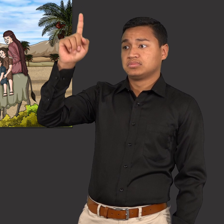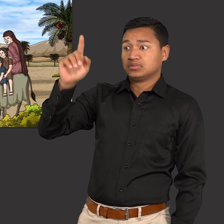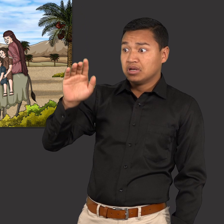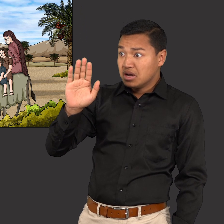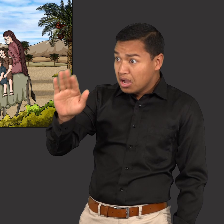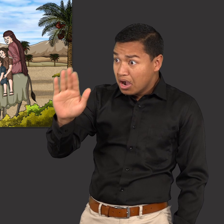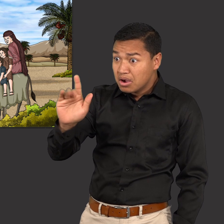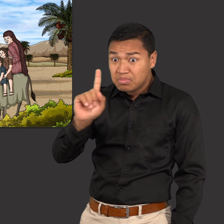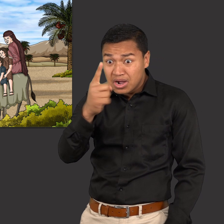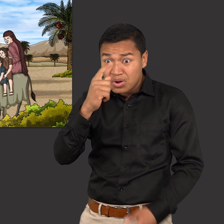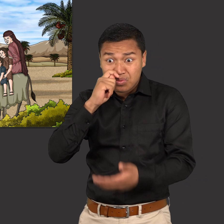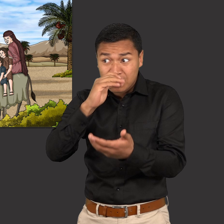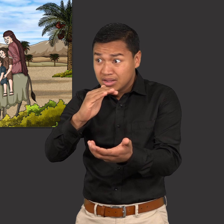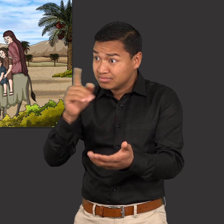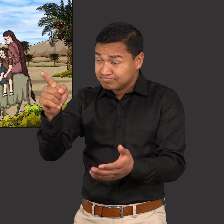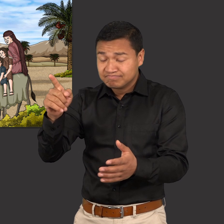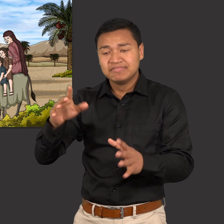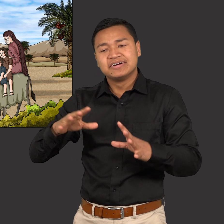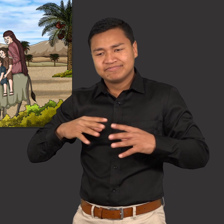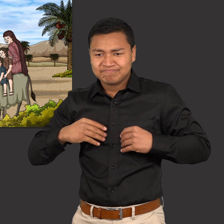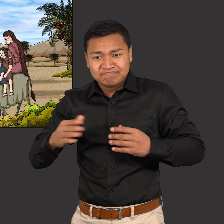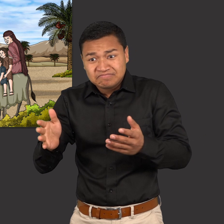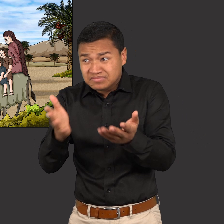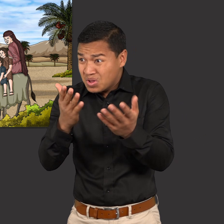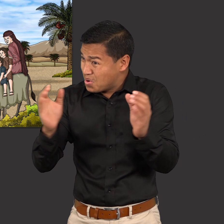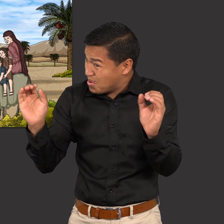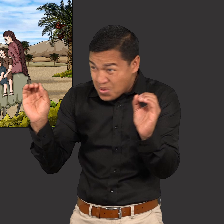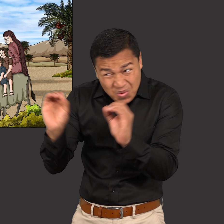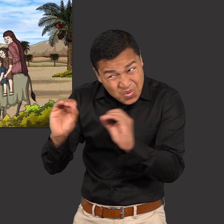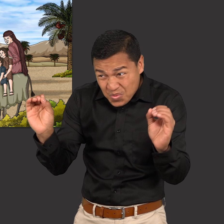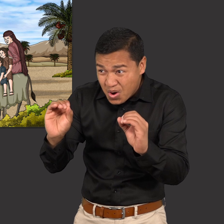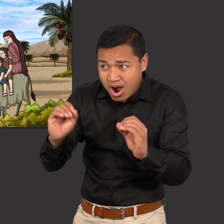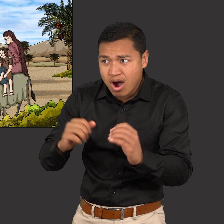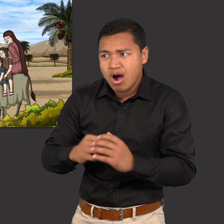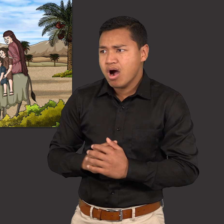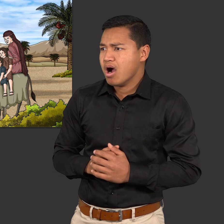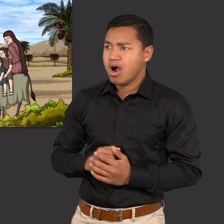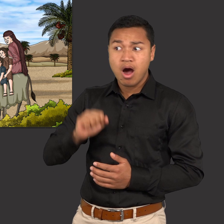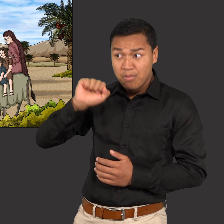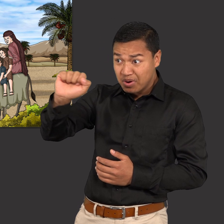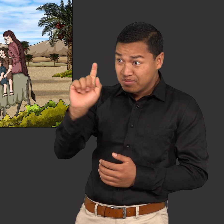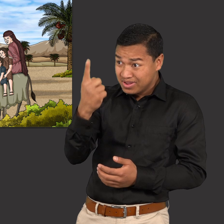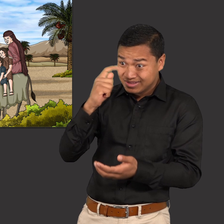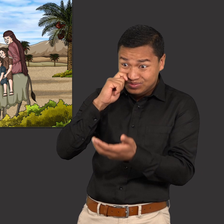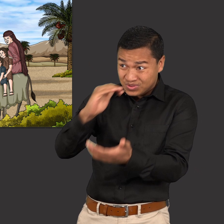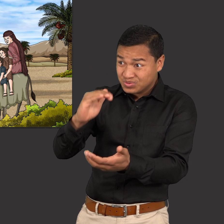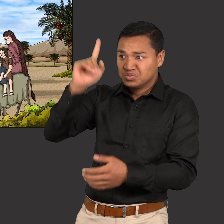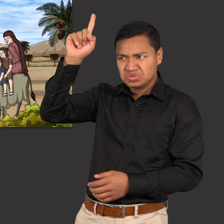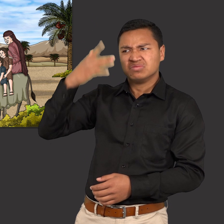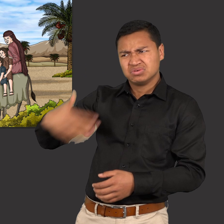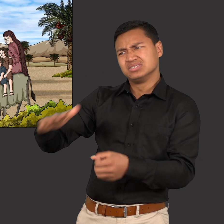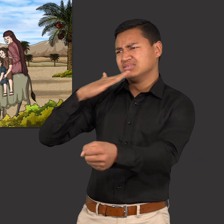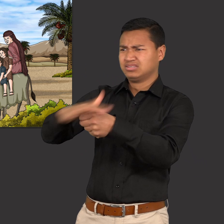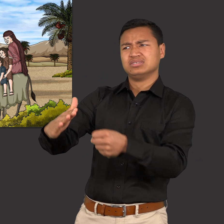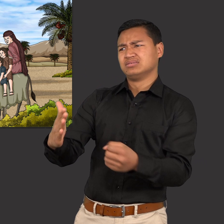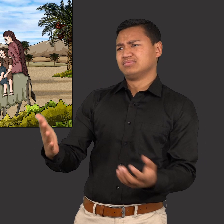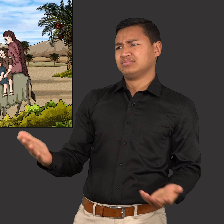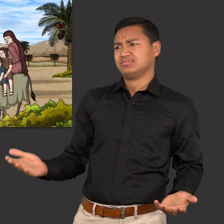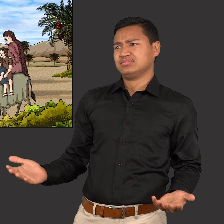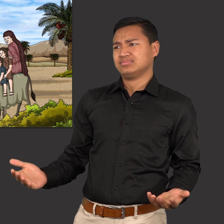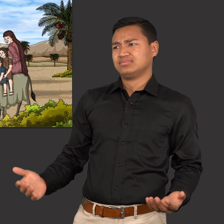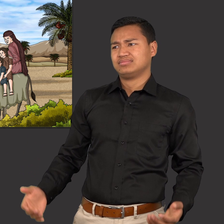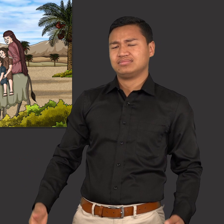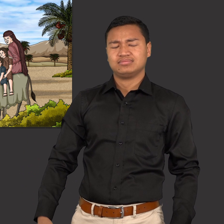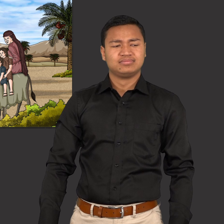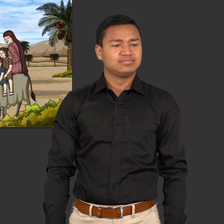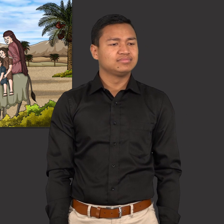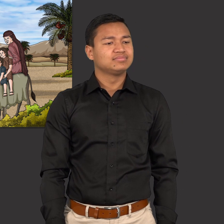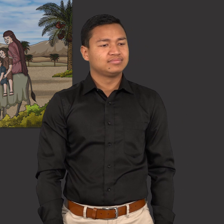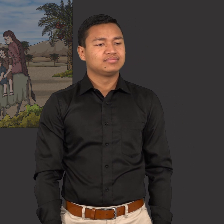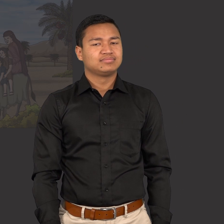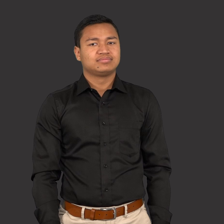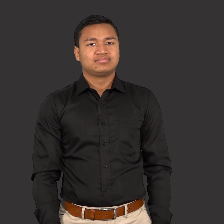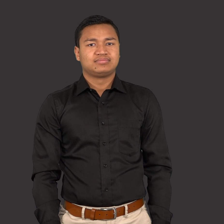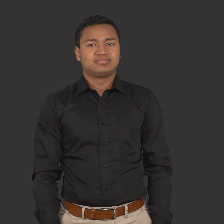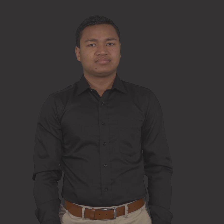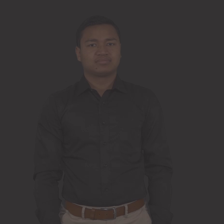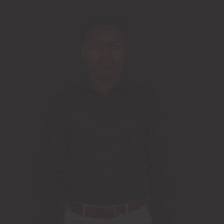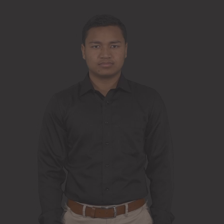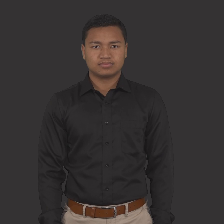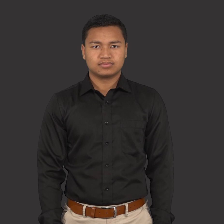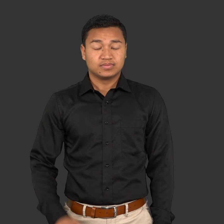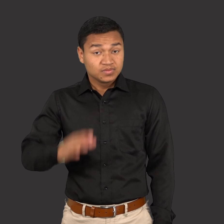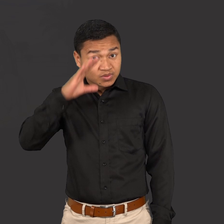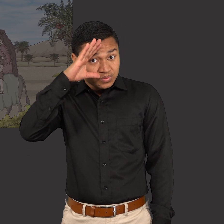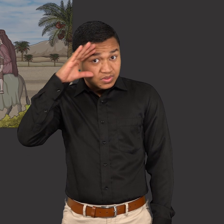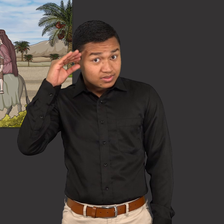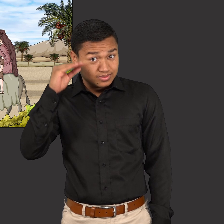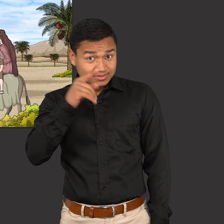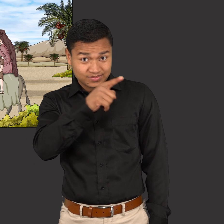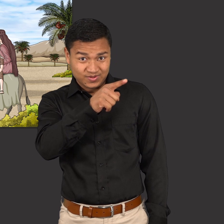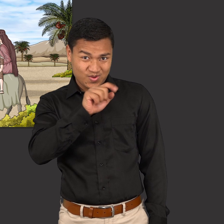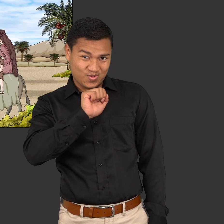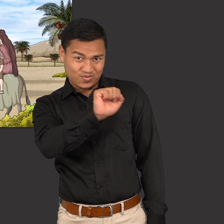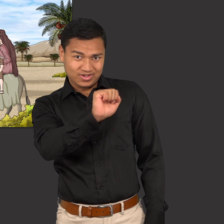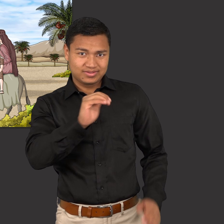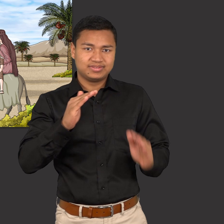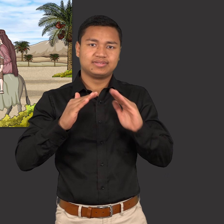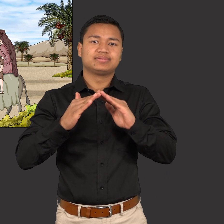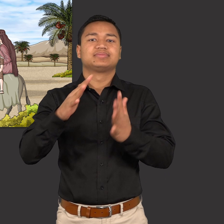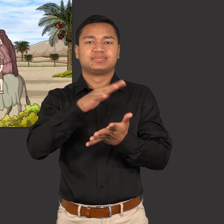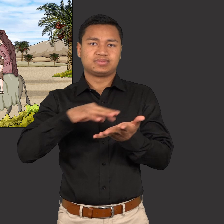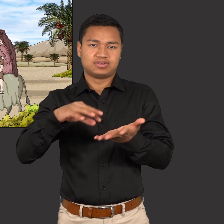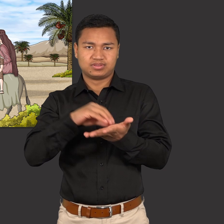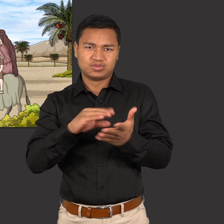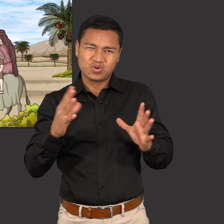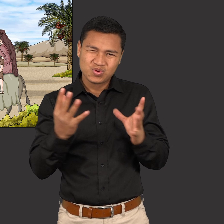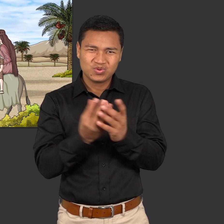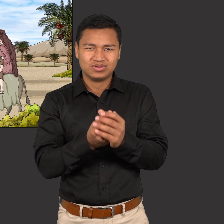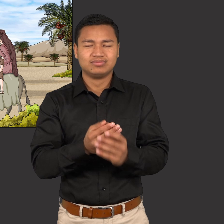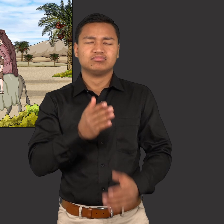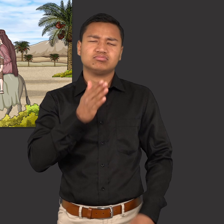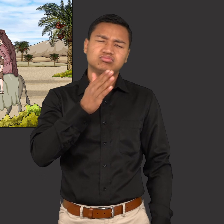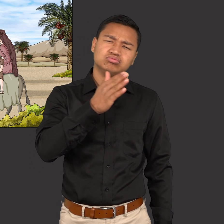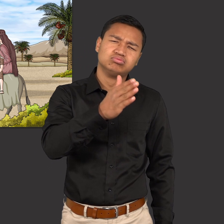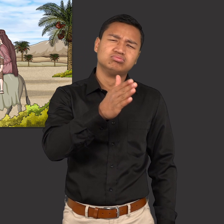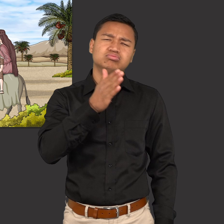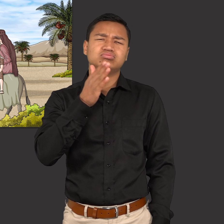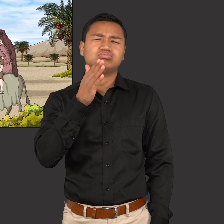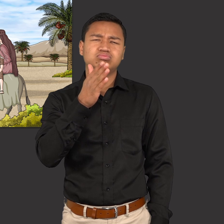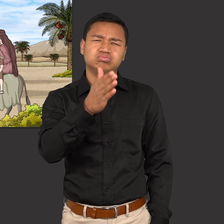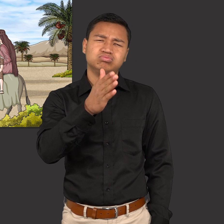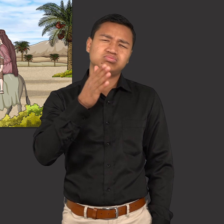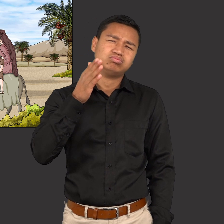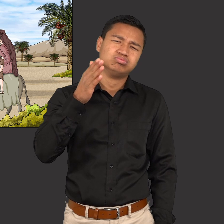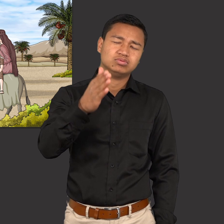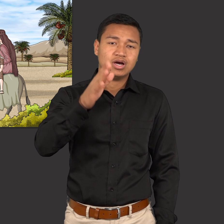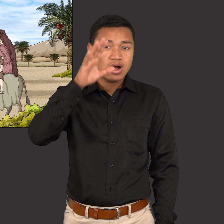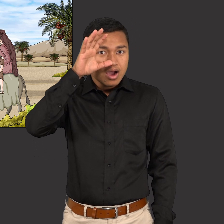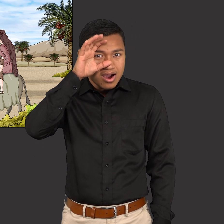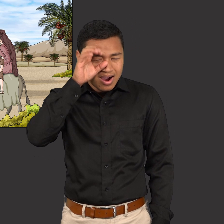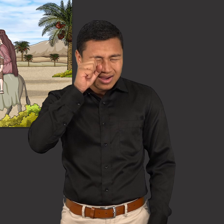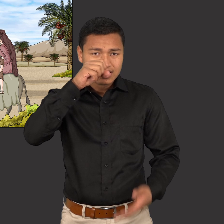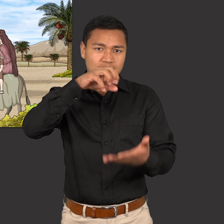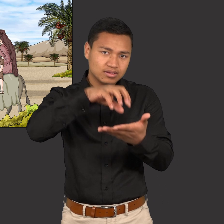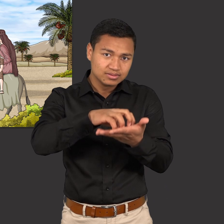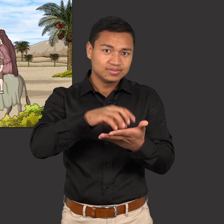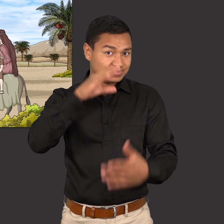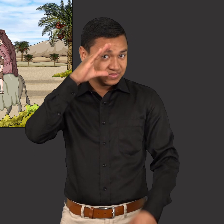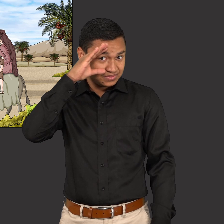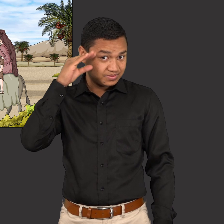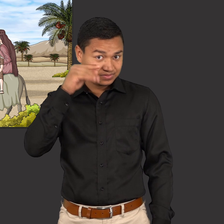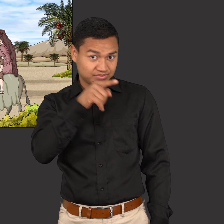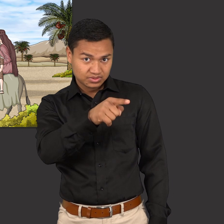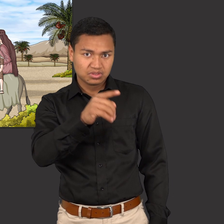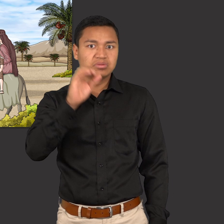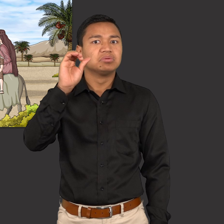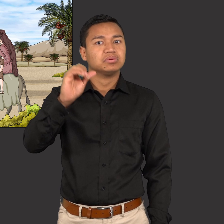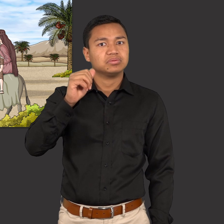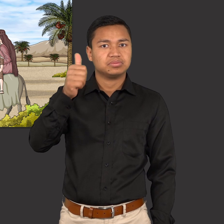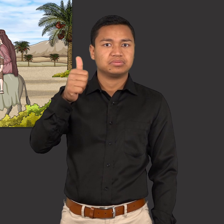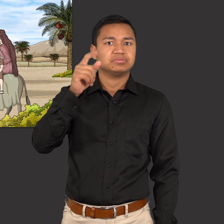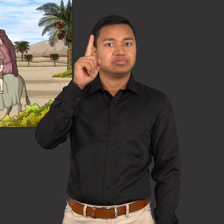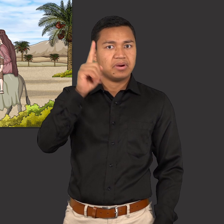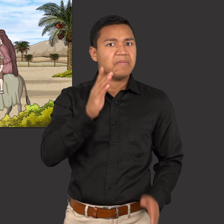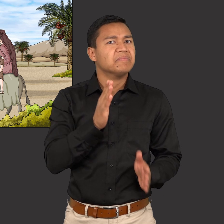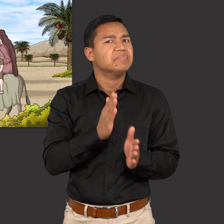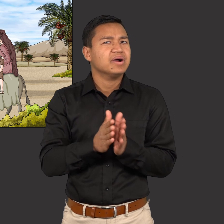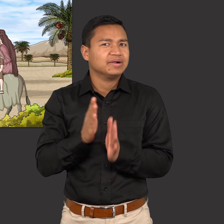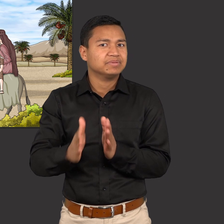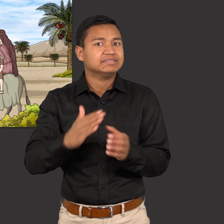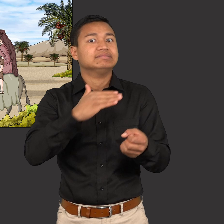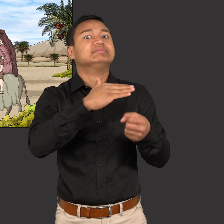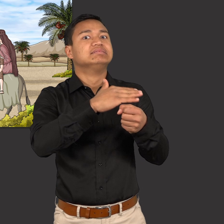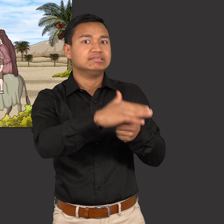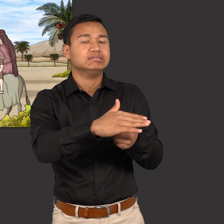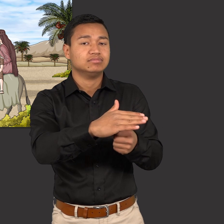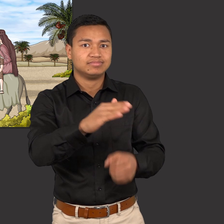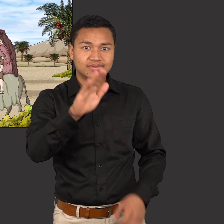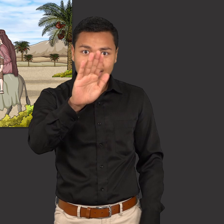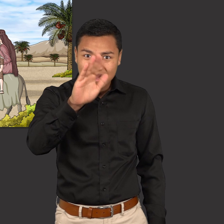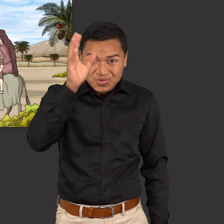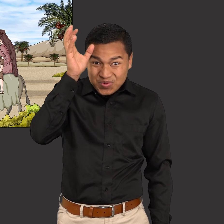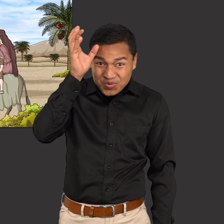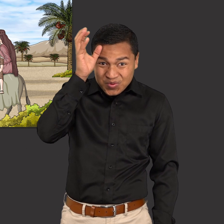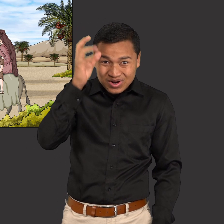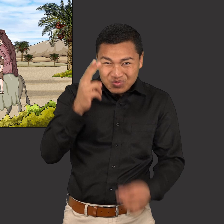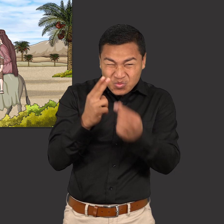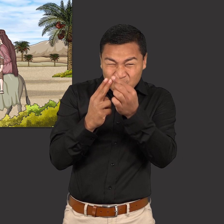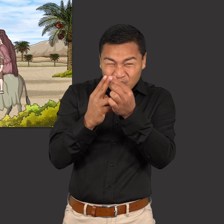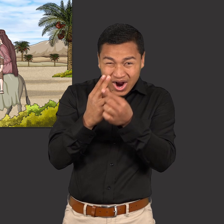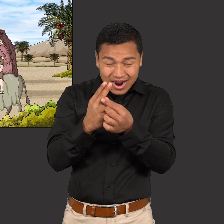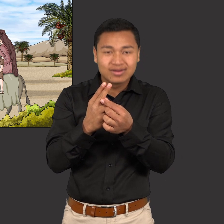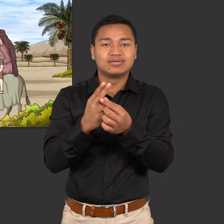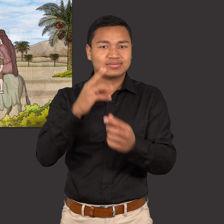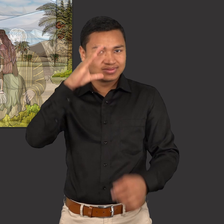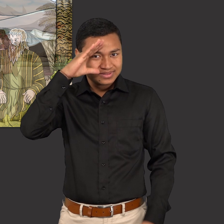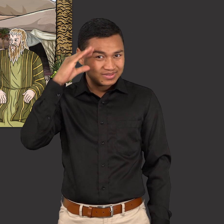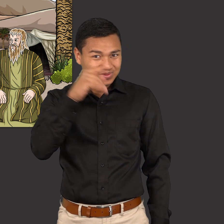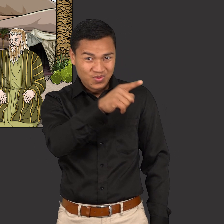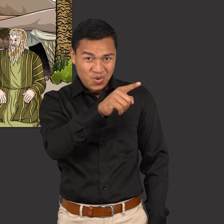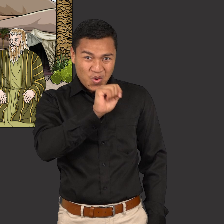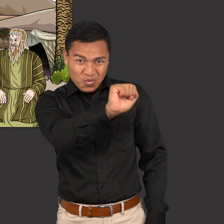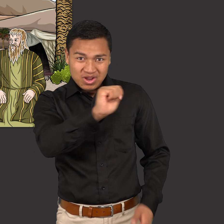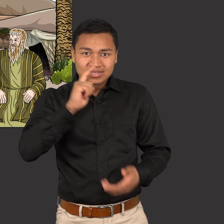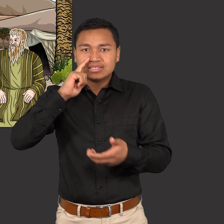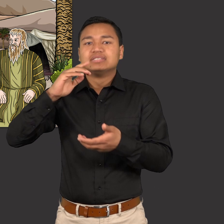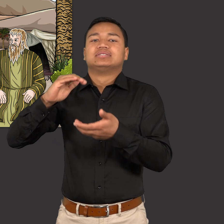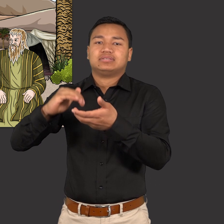But since you have refused to let him go, behold, I will kill your firstborn son!’” Now at a lodging place along the way, the LORD met Moses and was about to kill him.